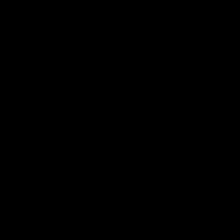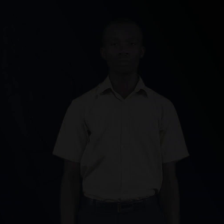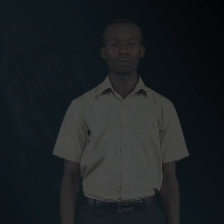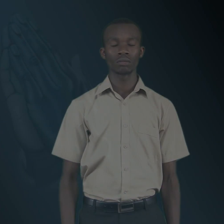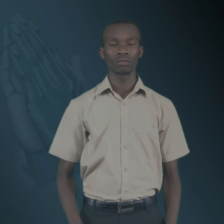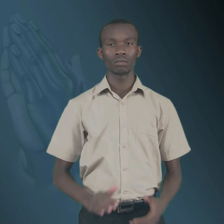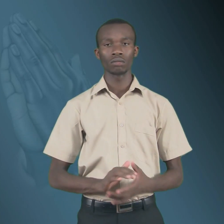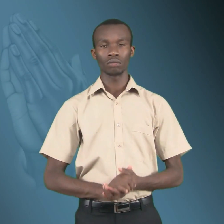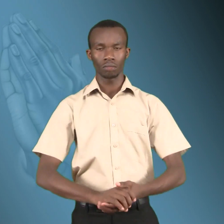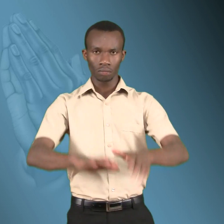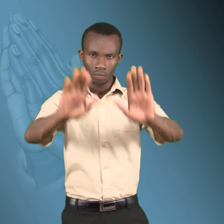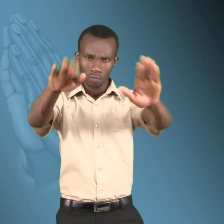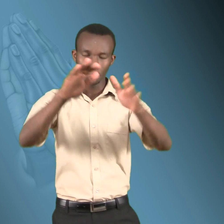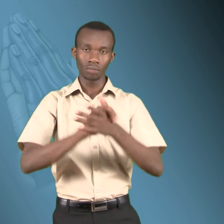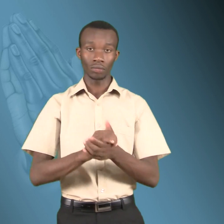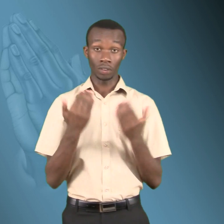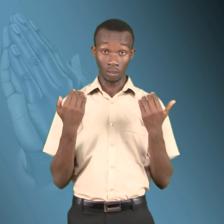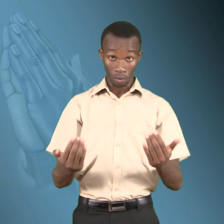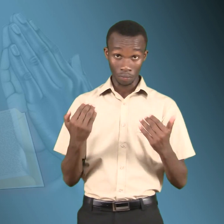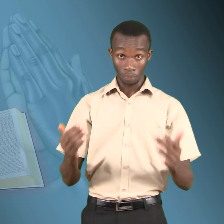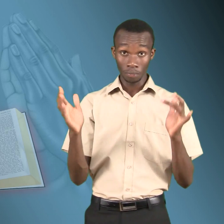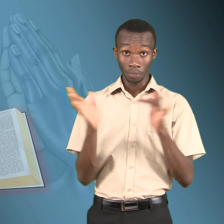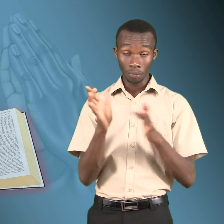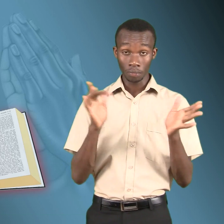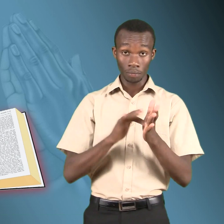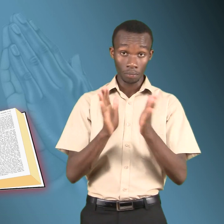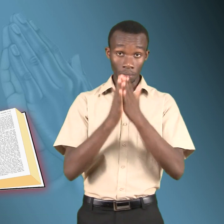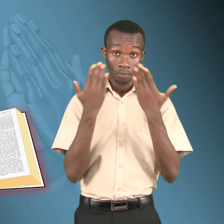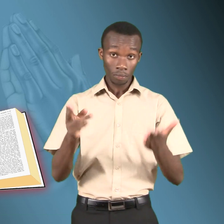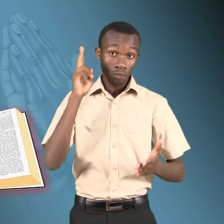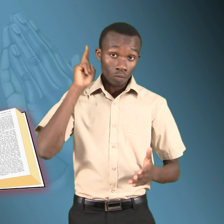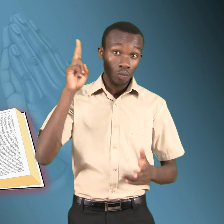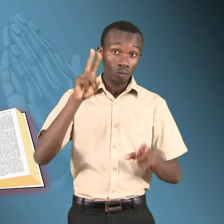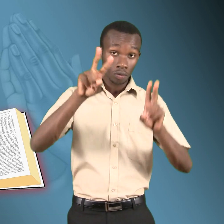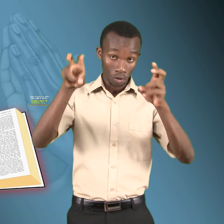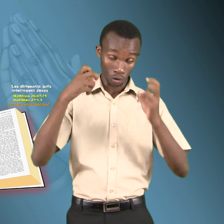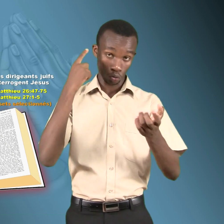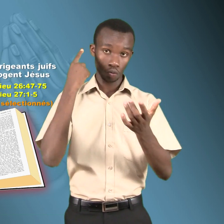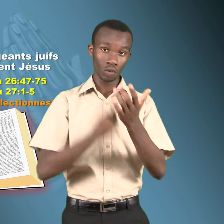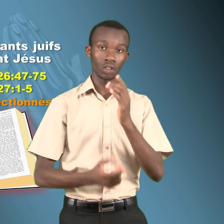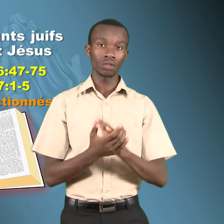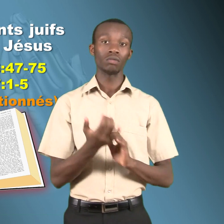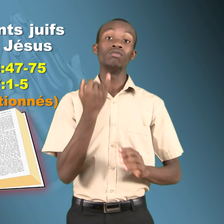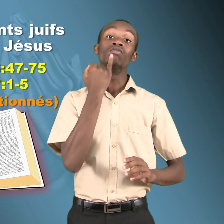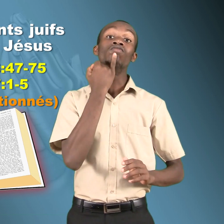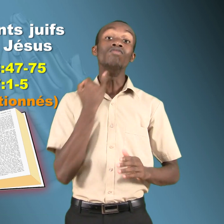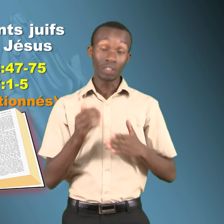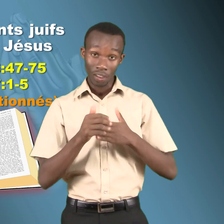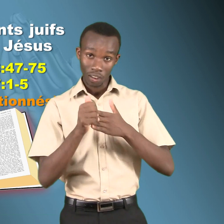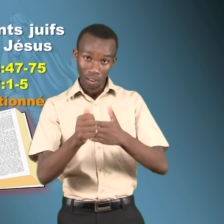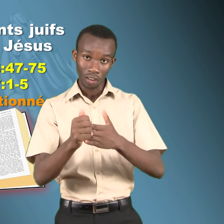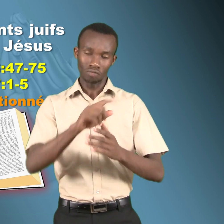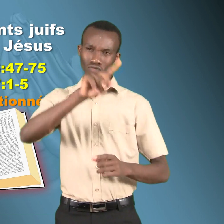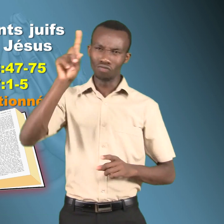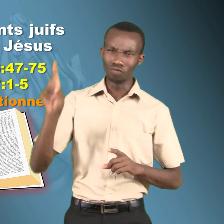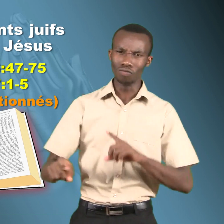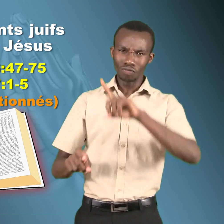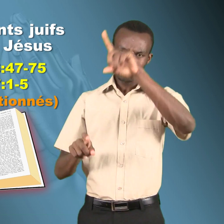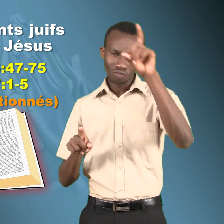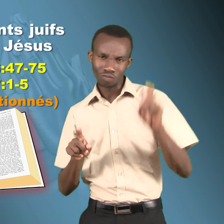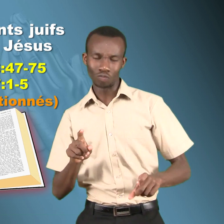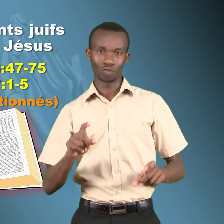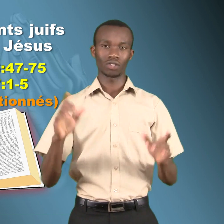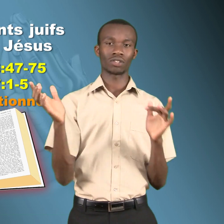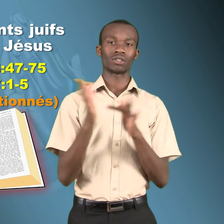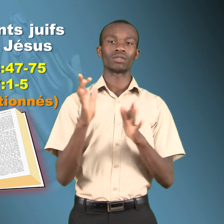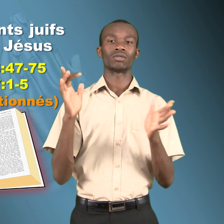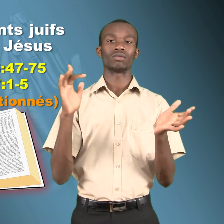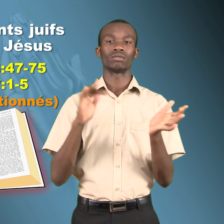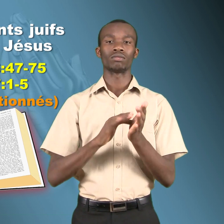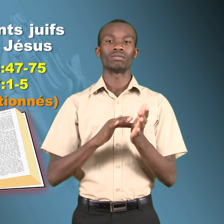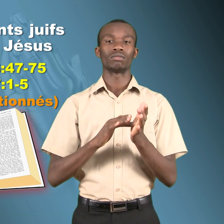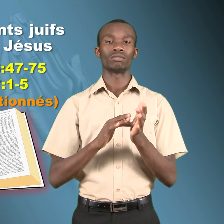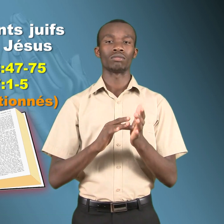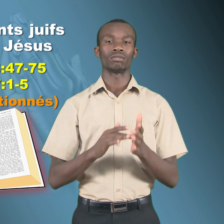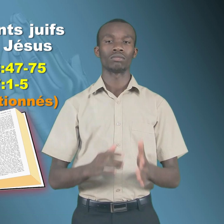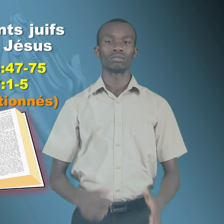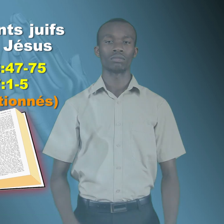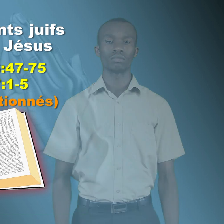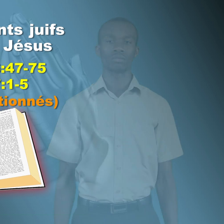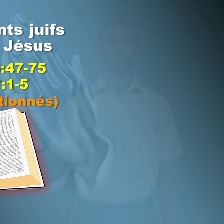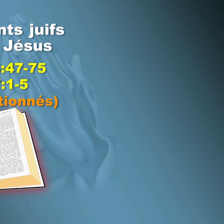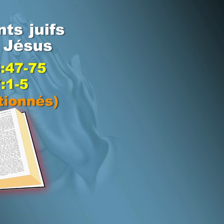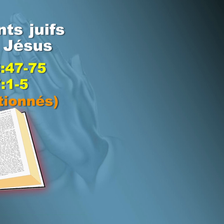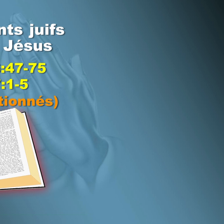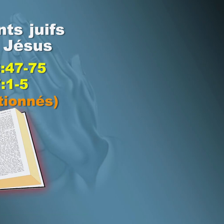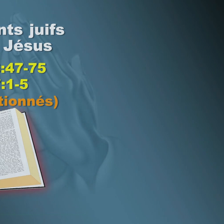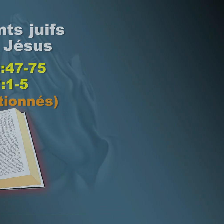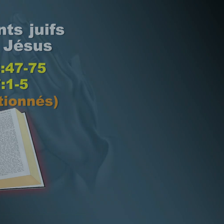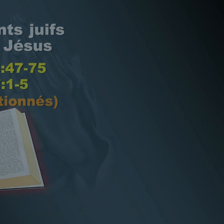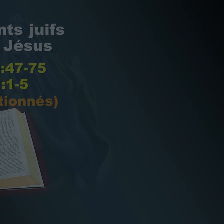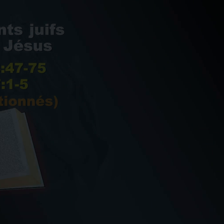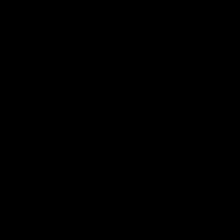Jewish leaders question Jesus